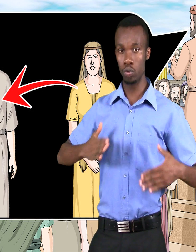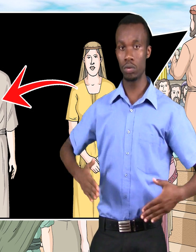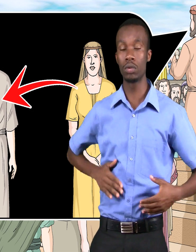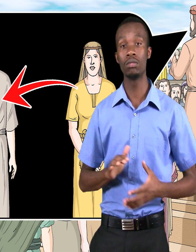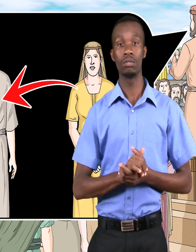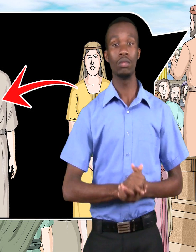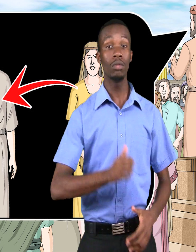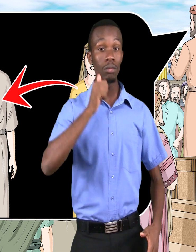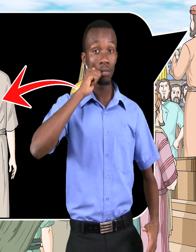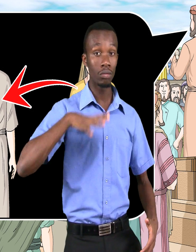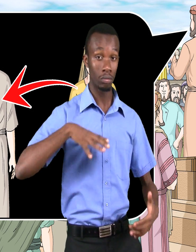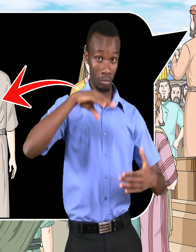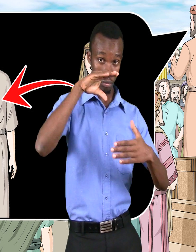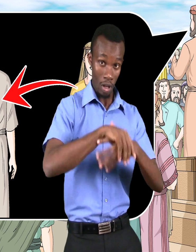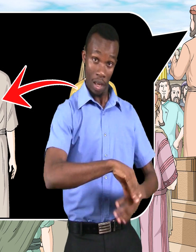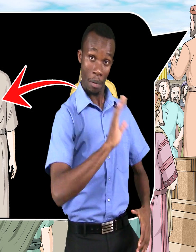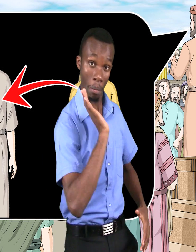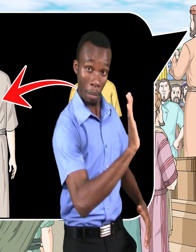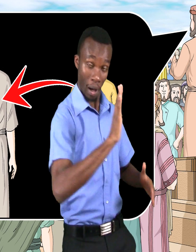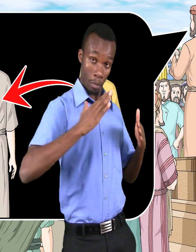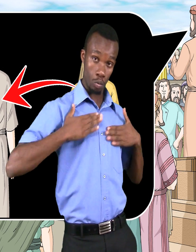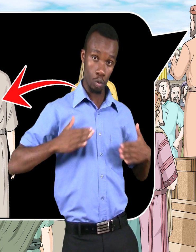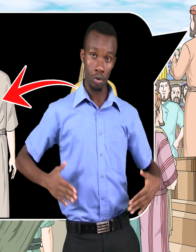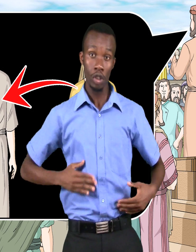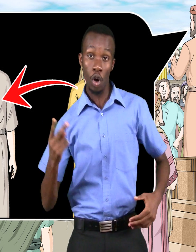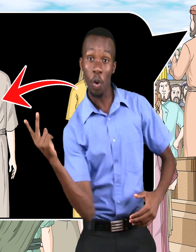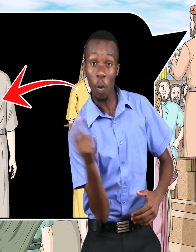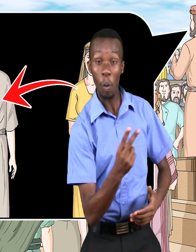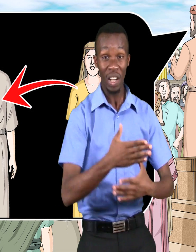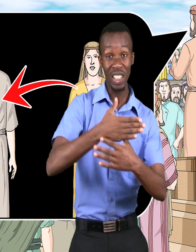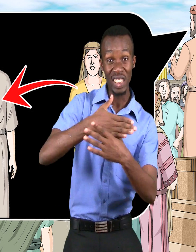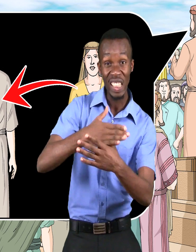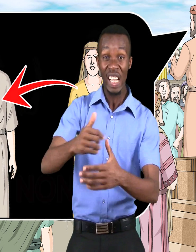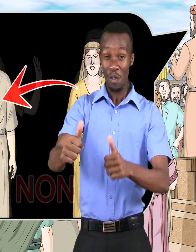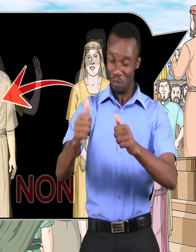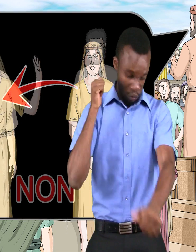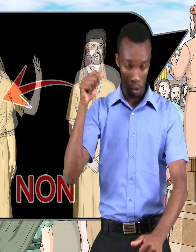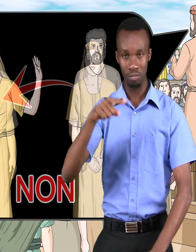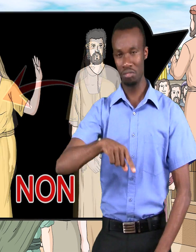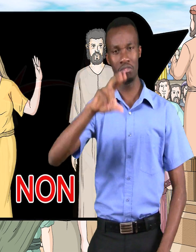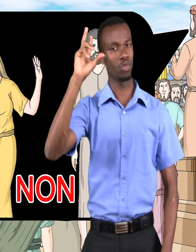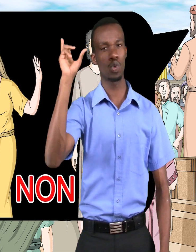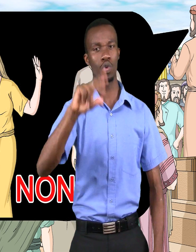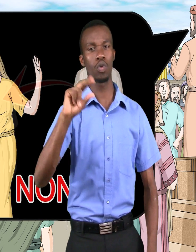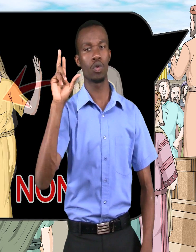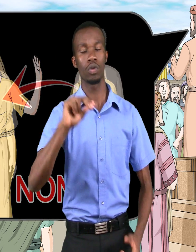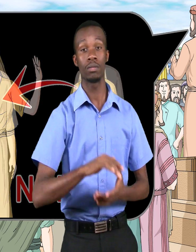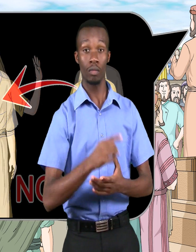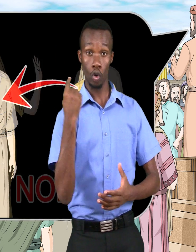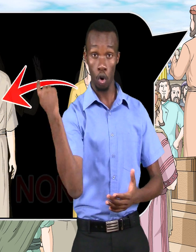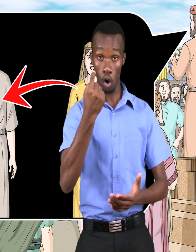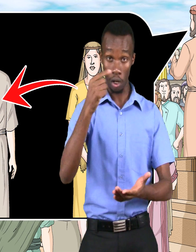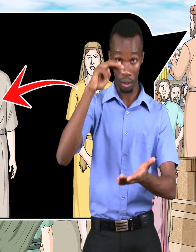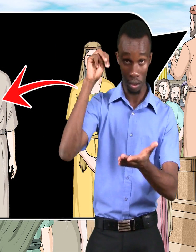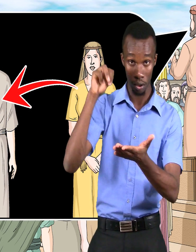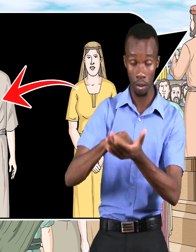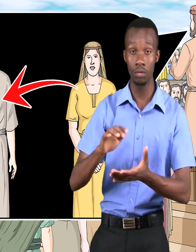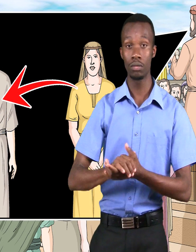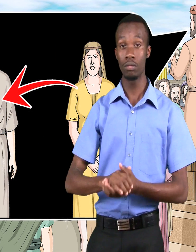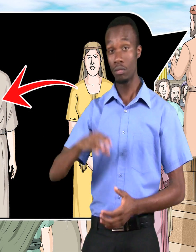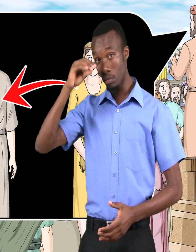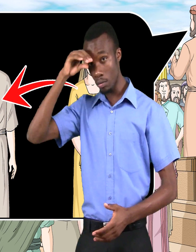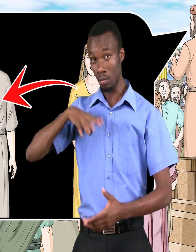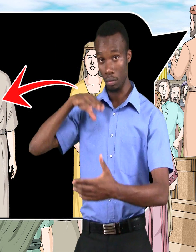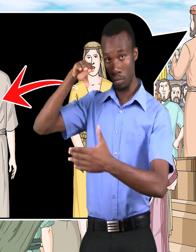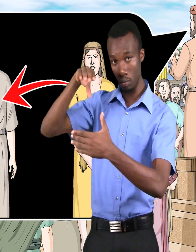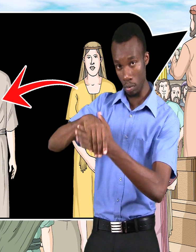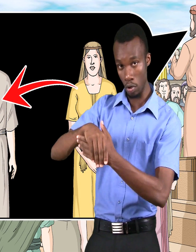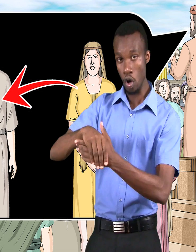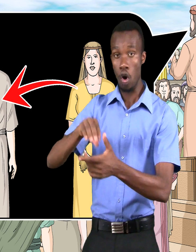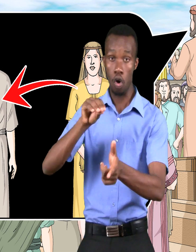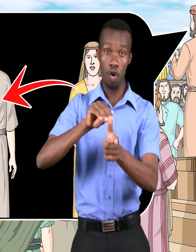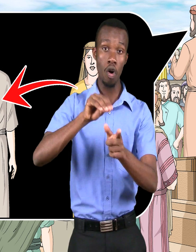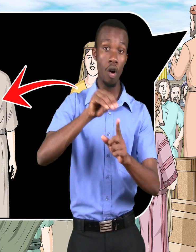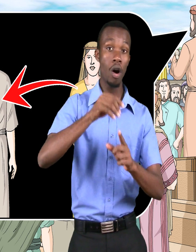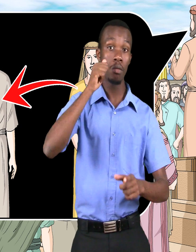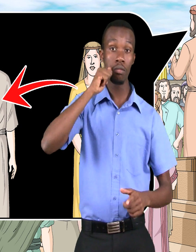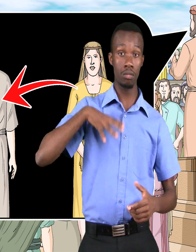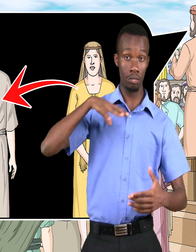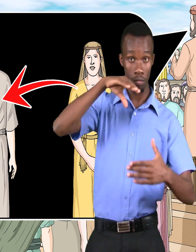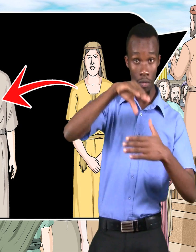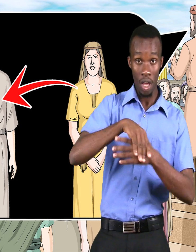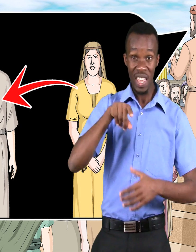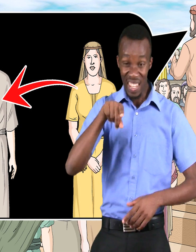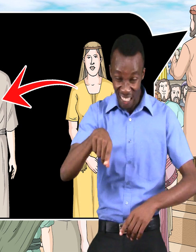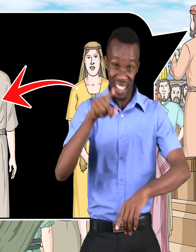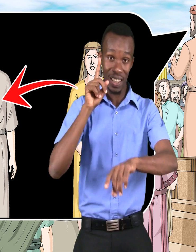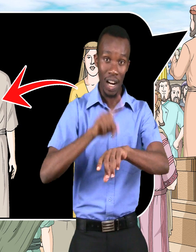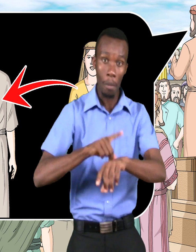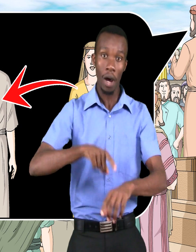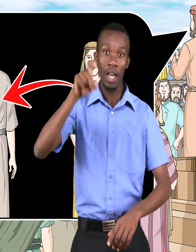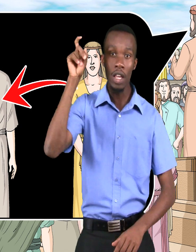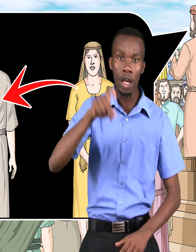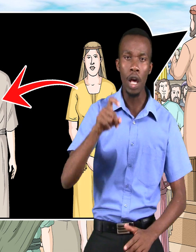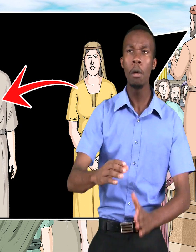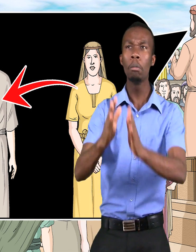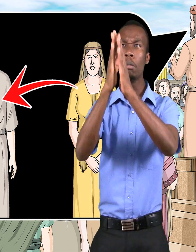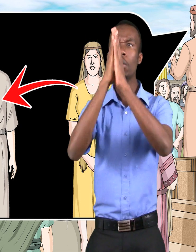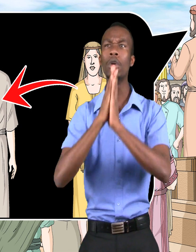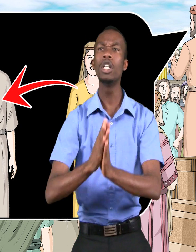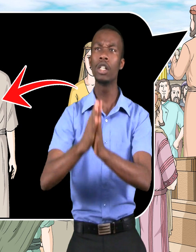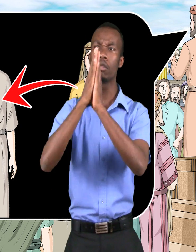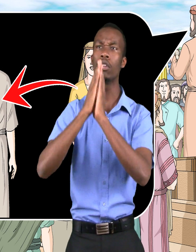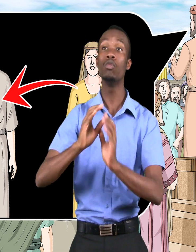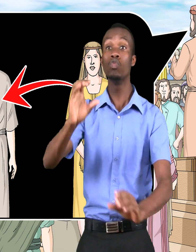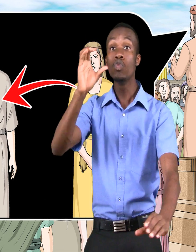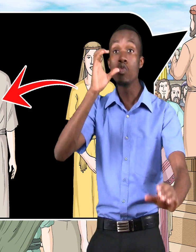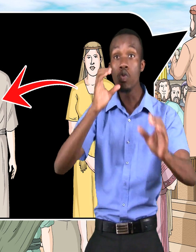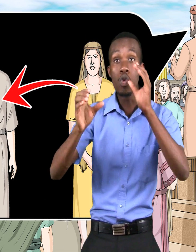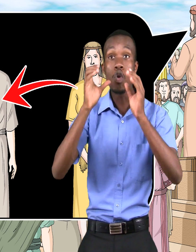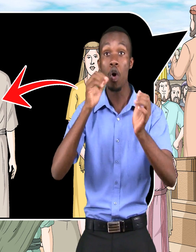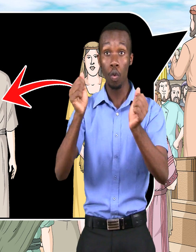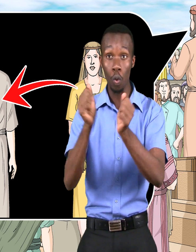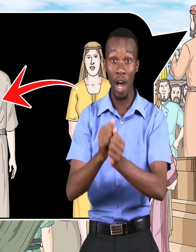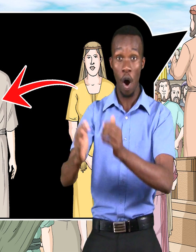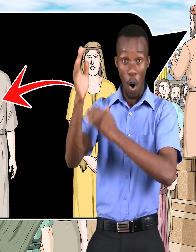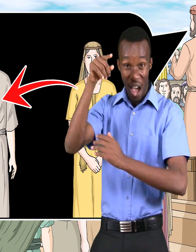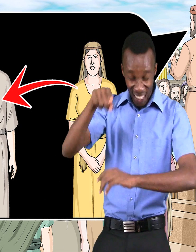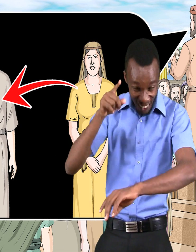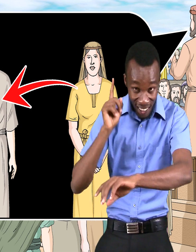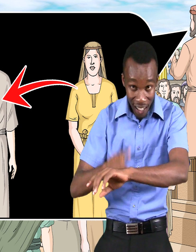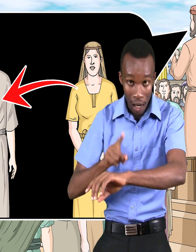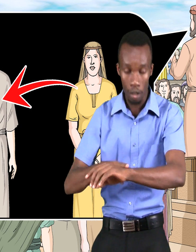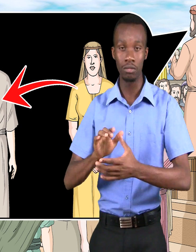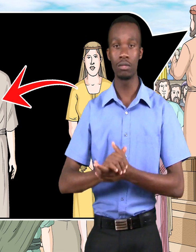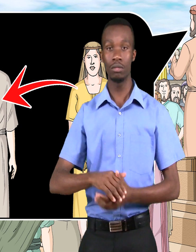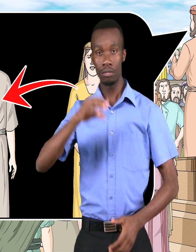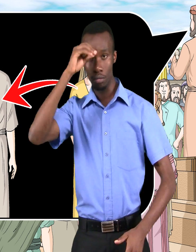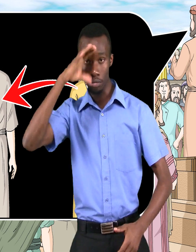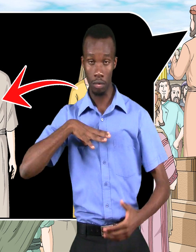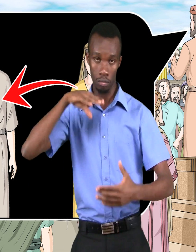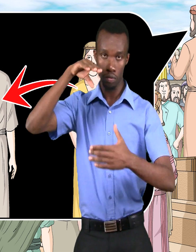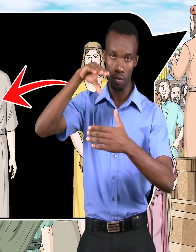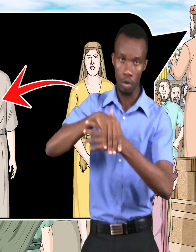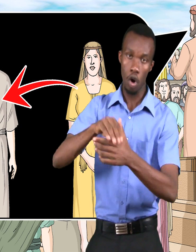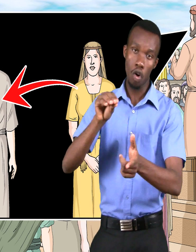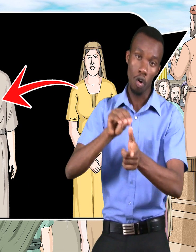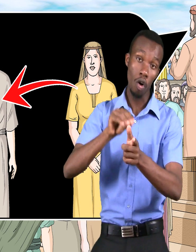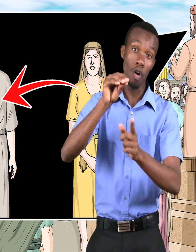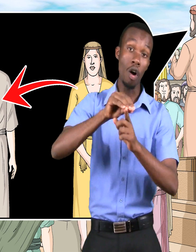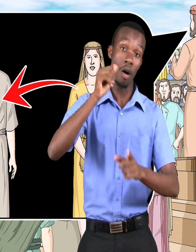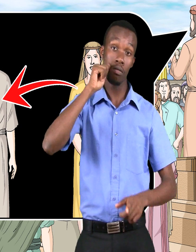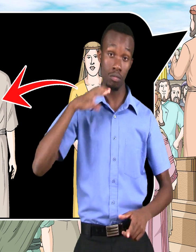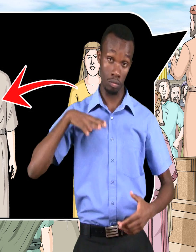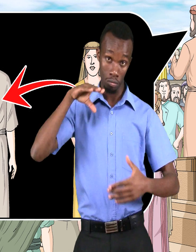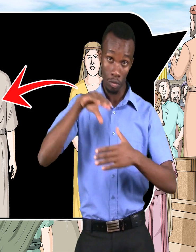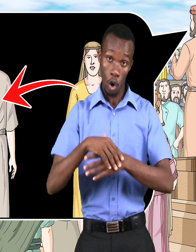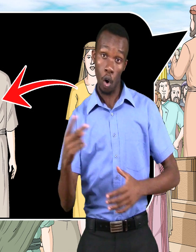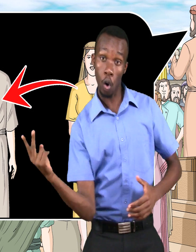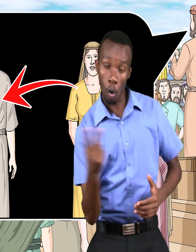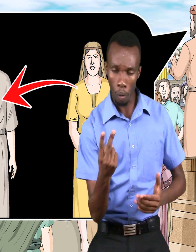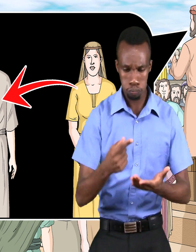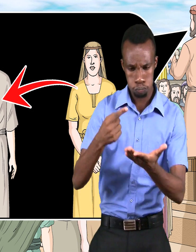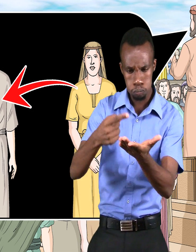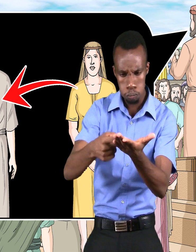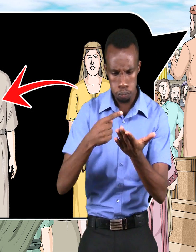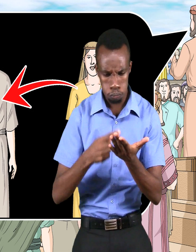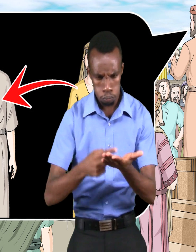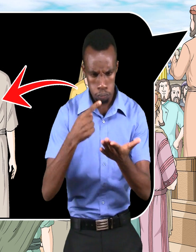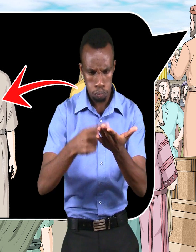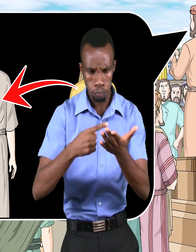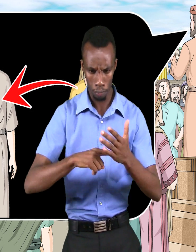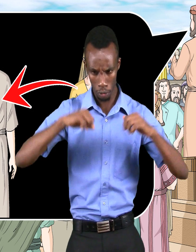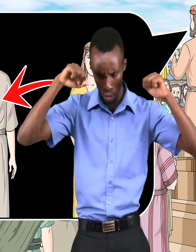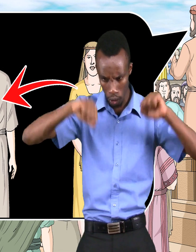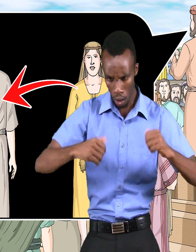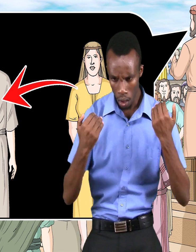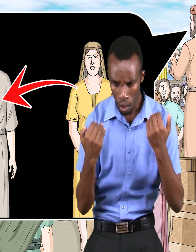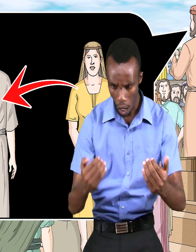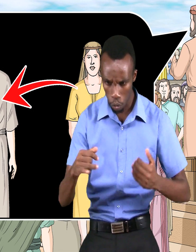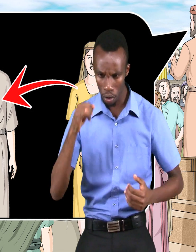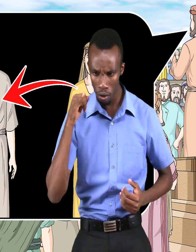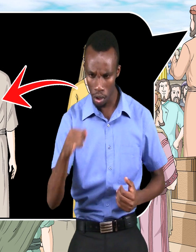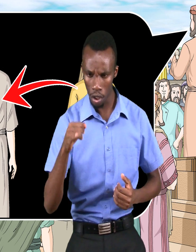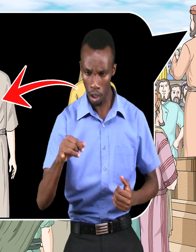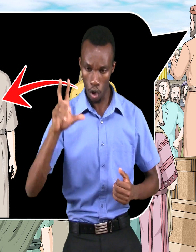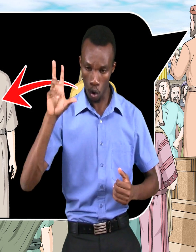Likewise the husband does not have authority over his own body, but the wife.